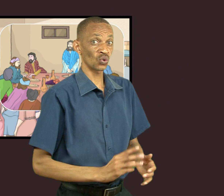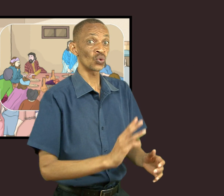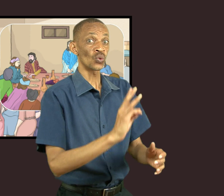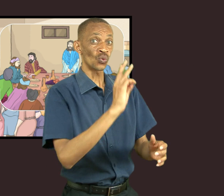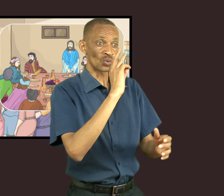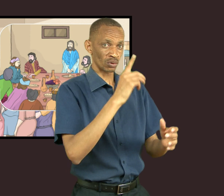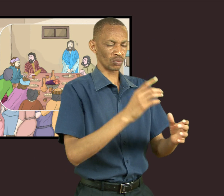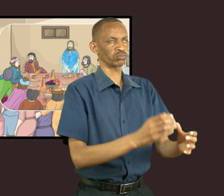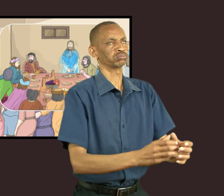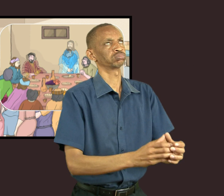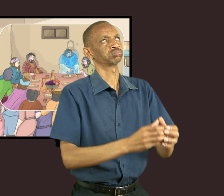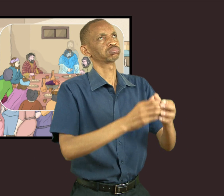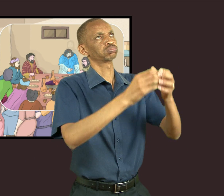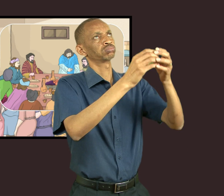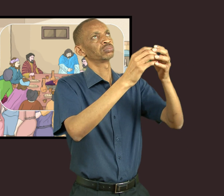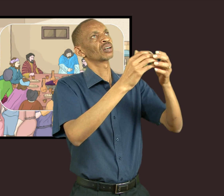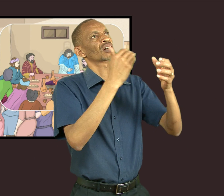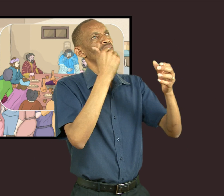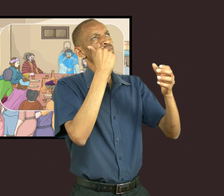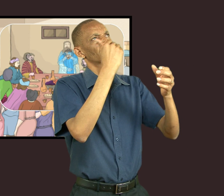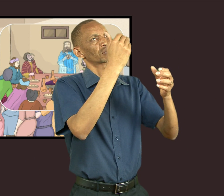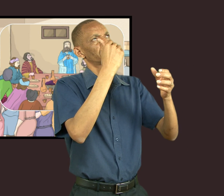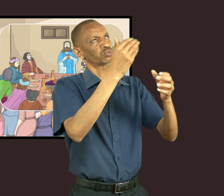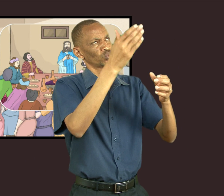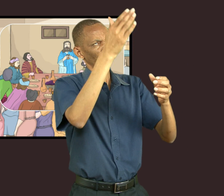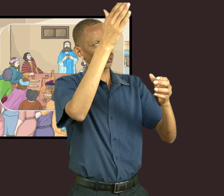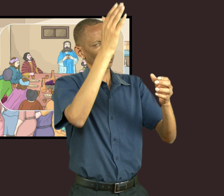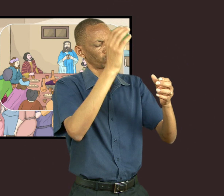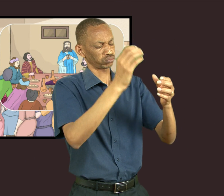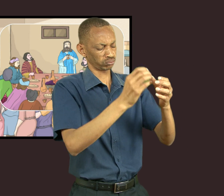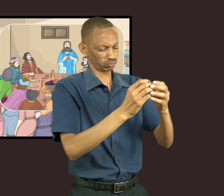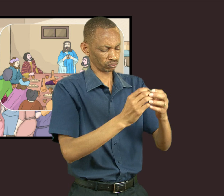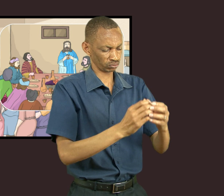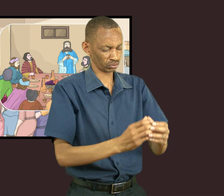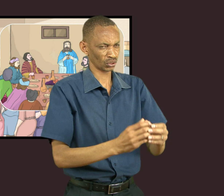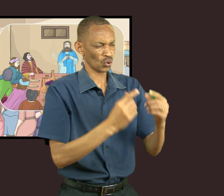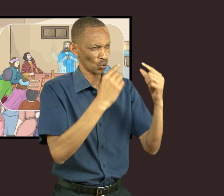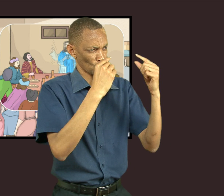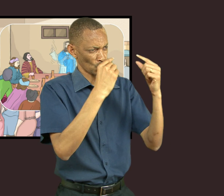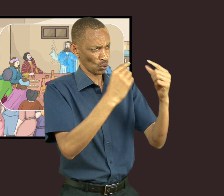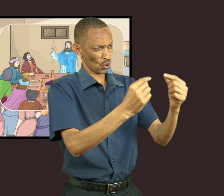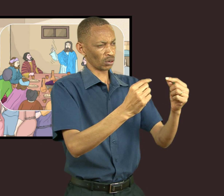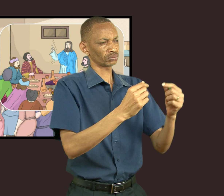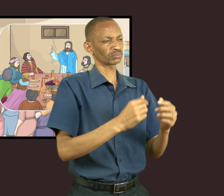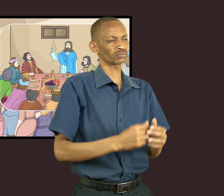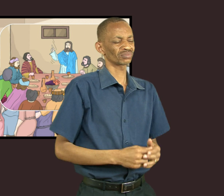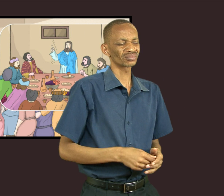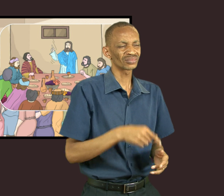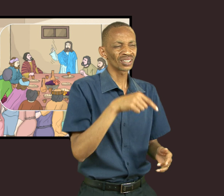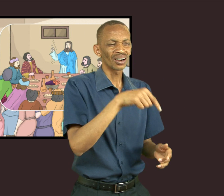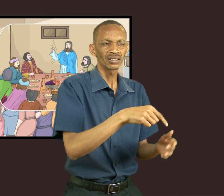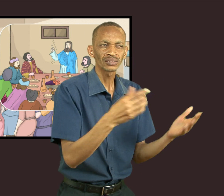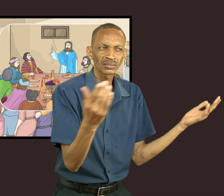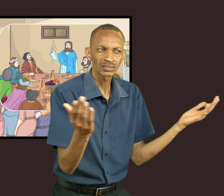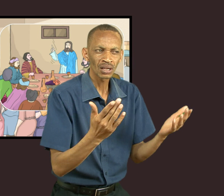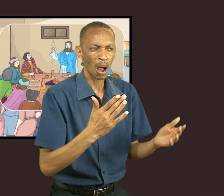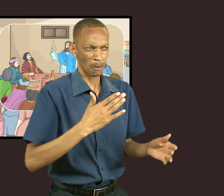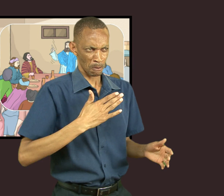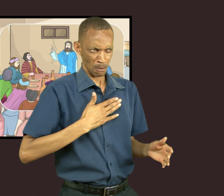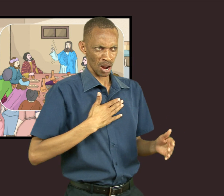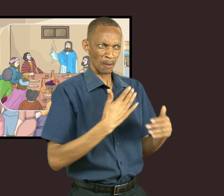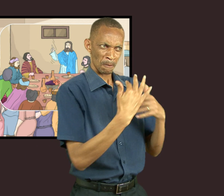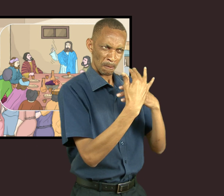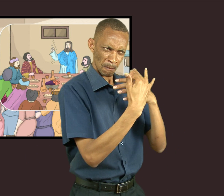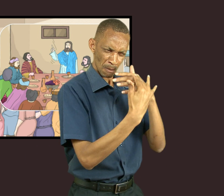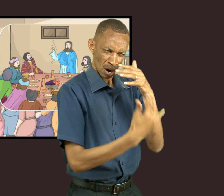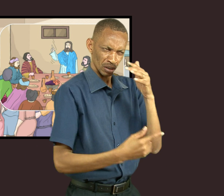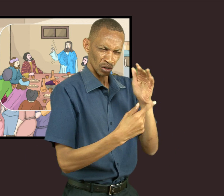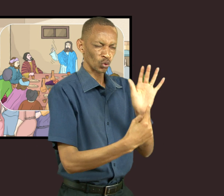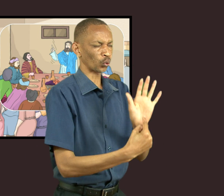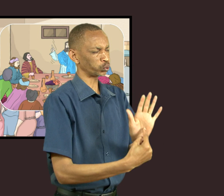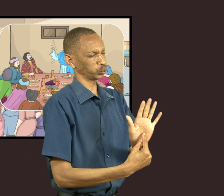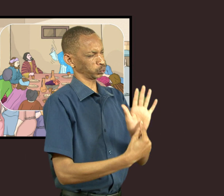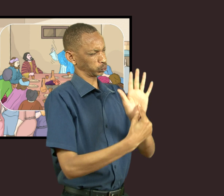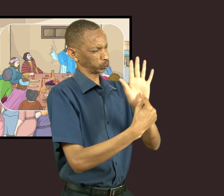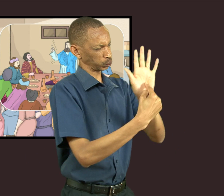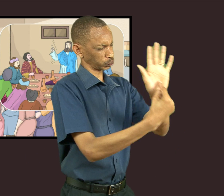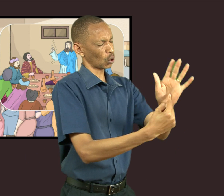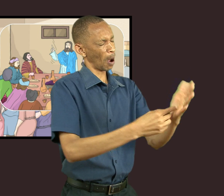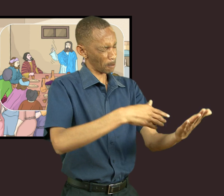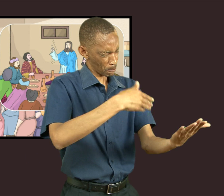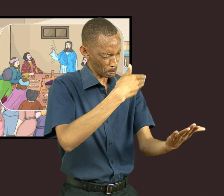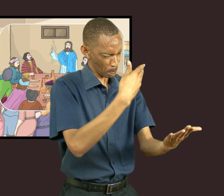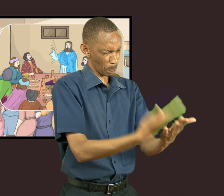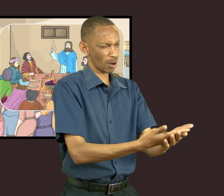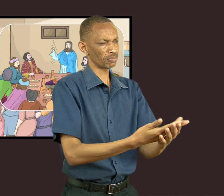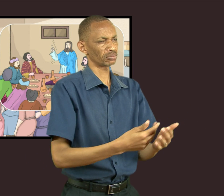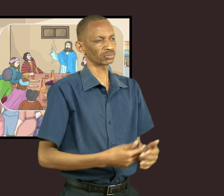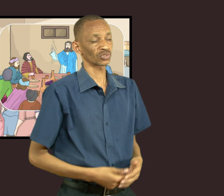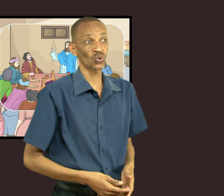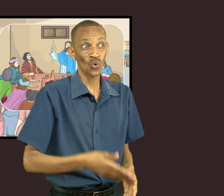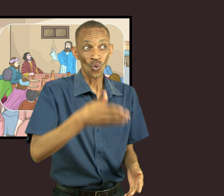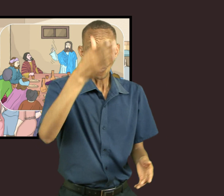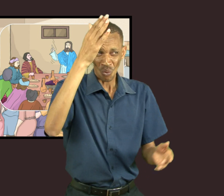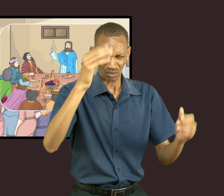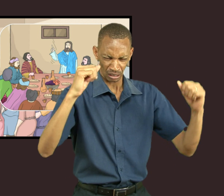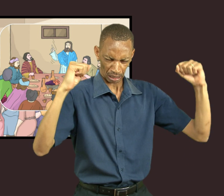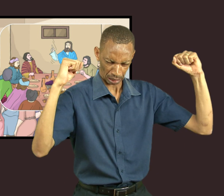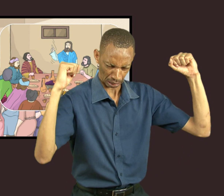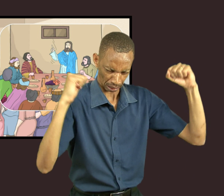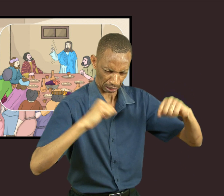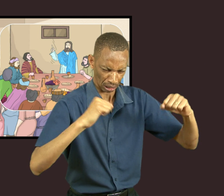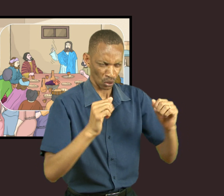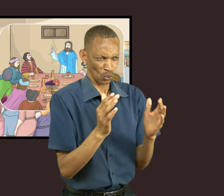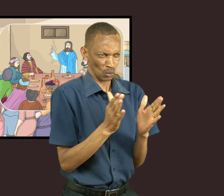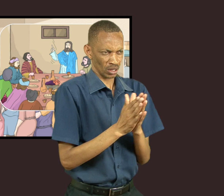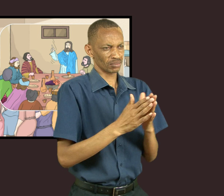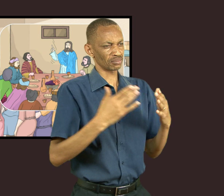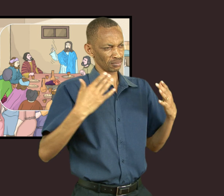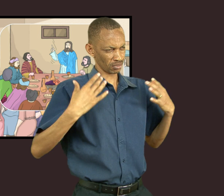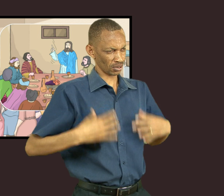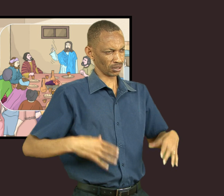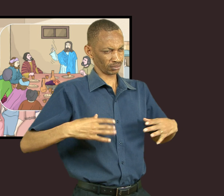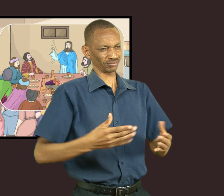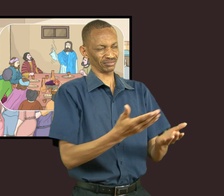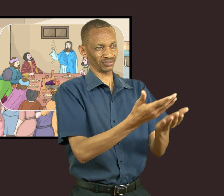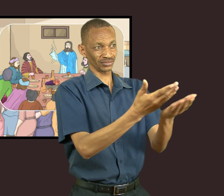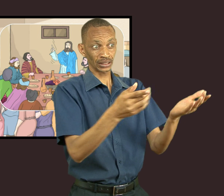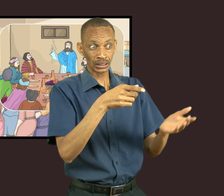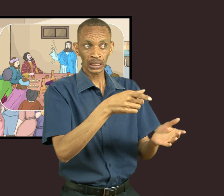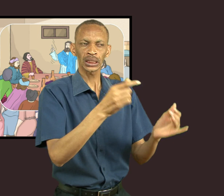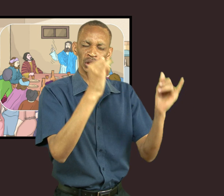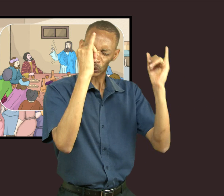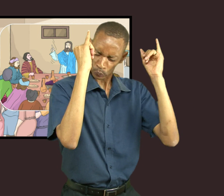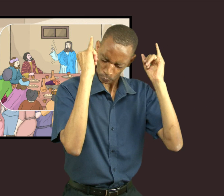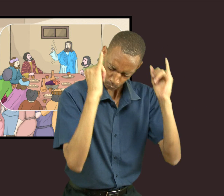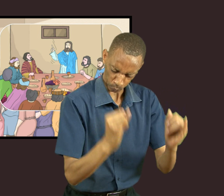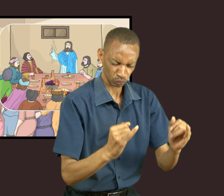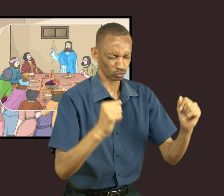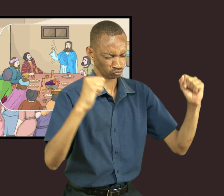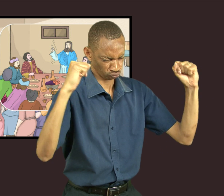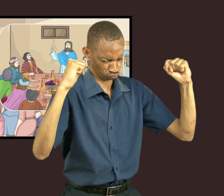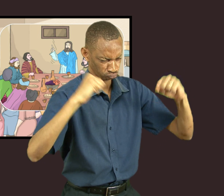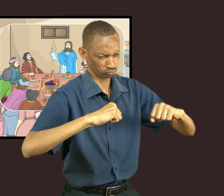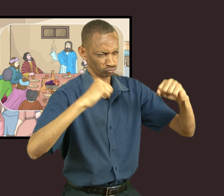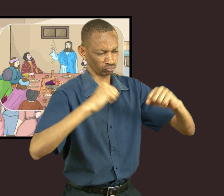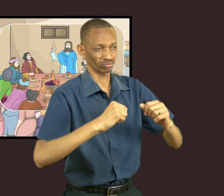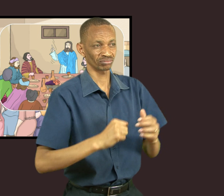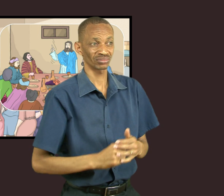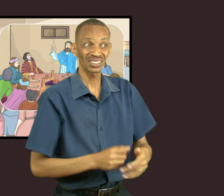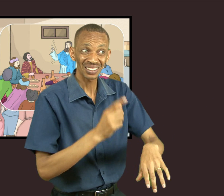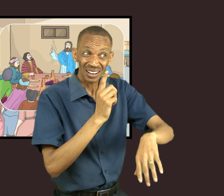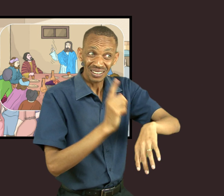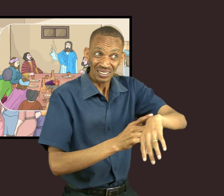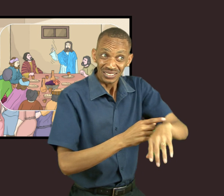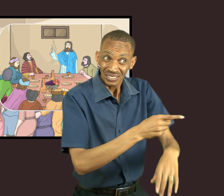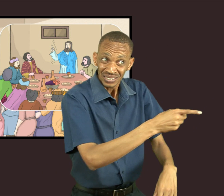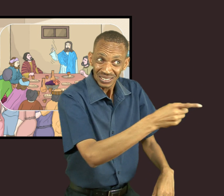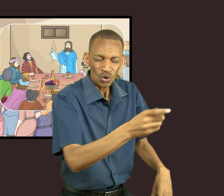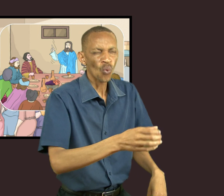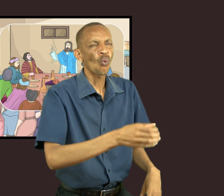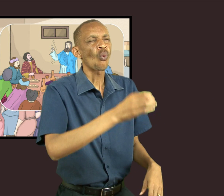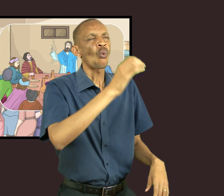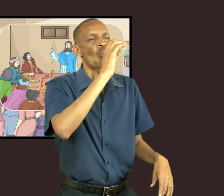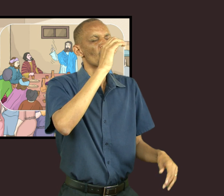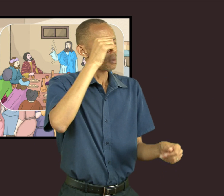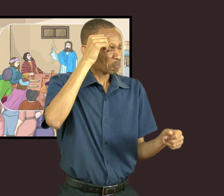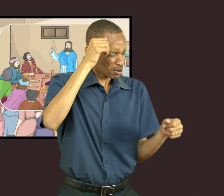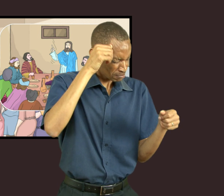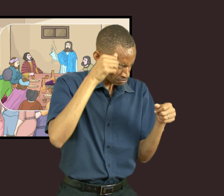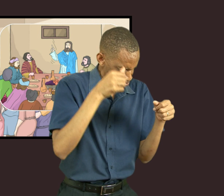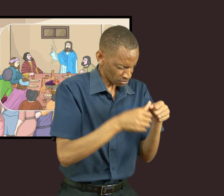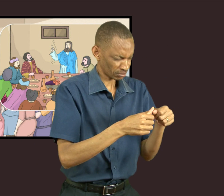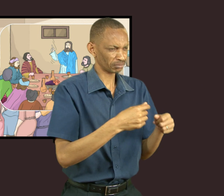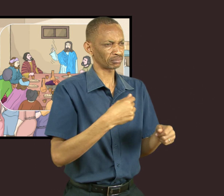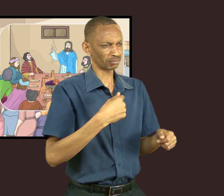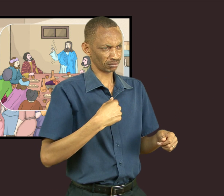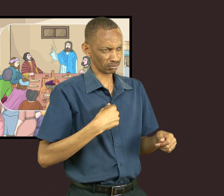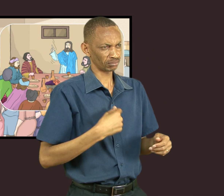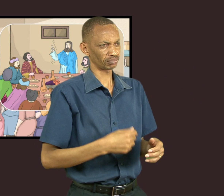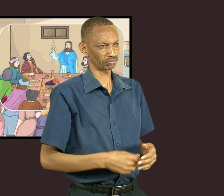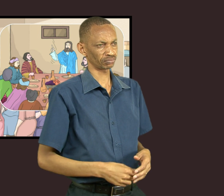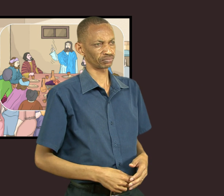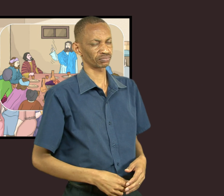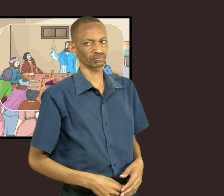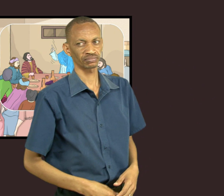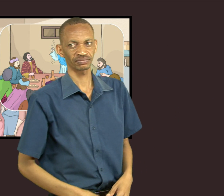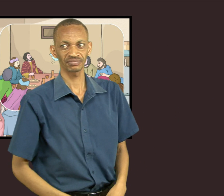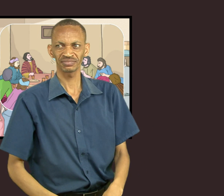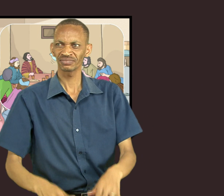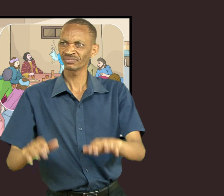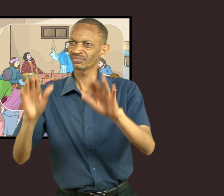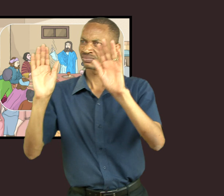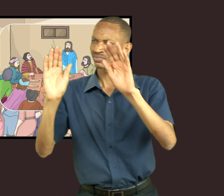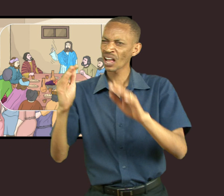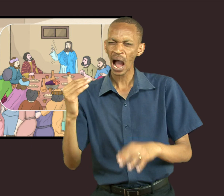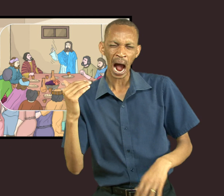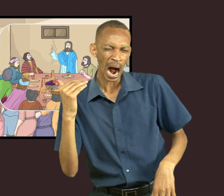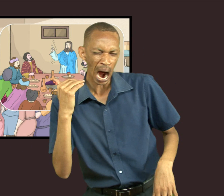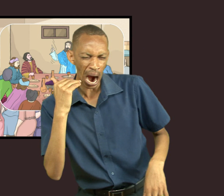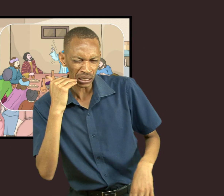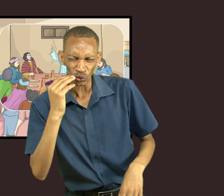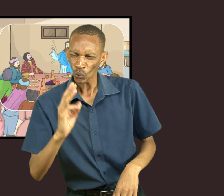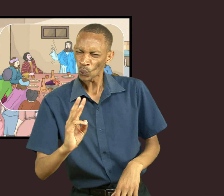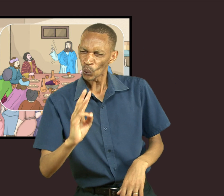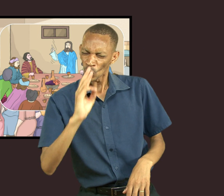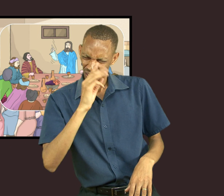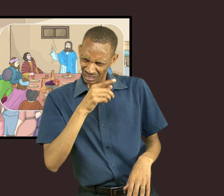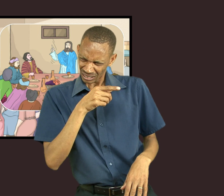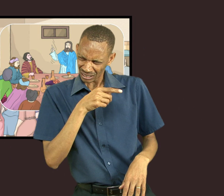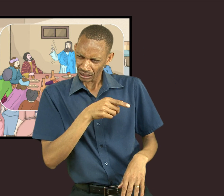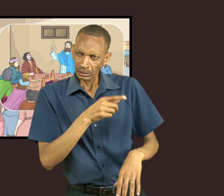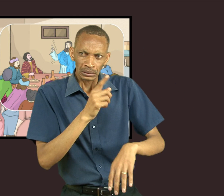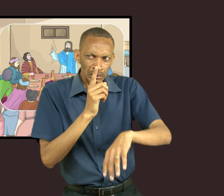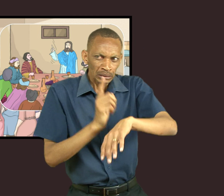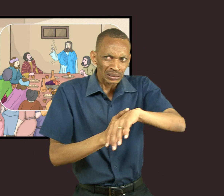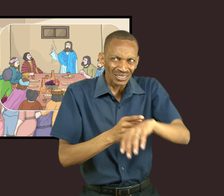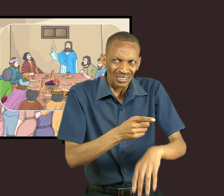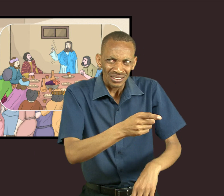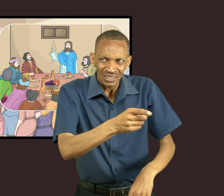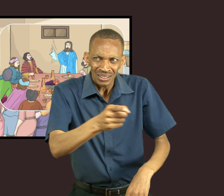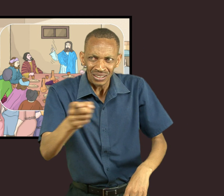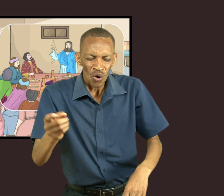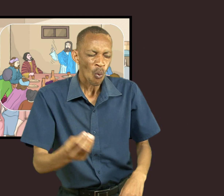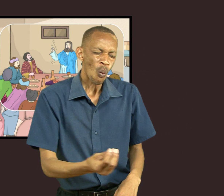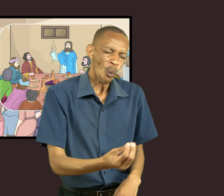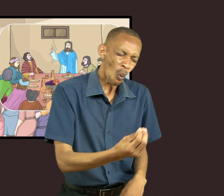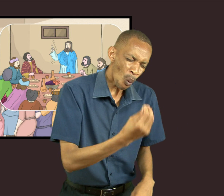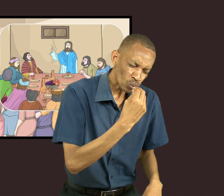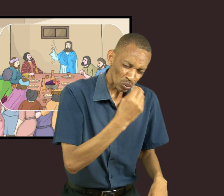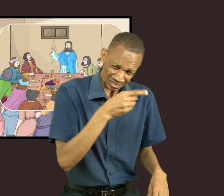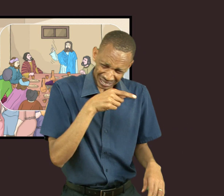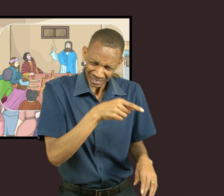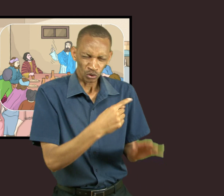In the same way, after supper He took the cup, saying, “This cup is the new covenant in My blood;